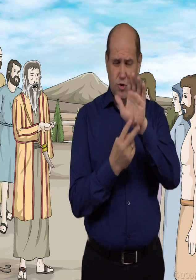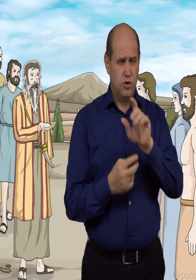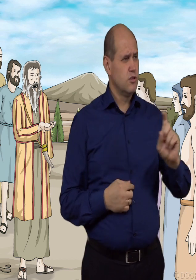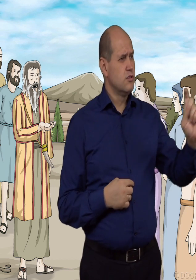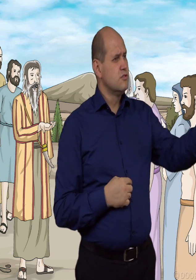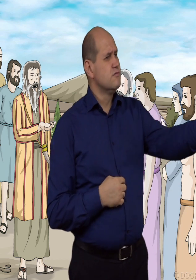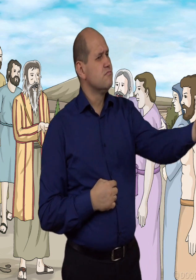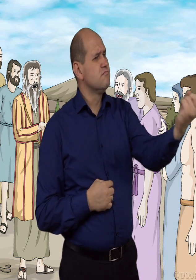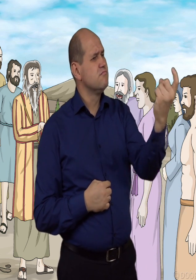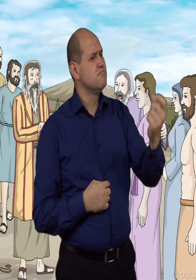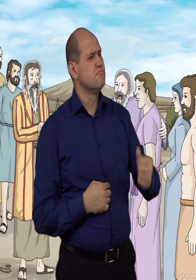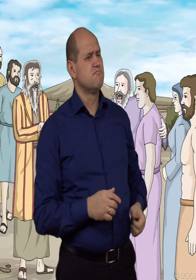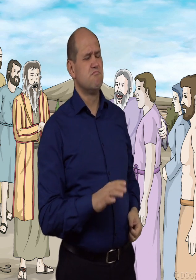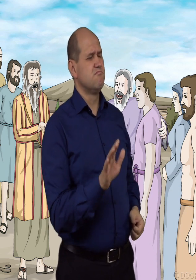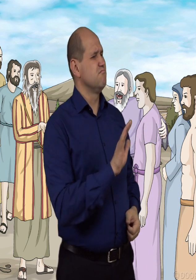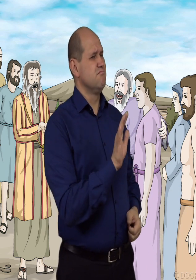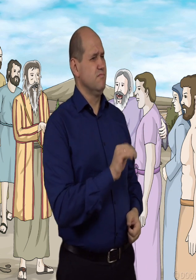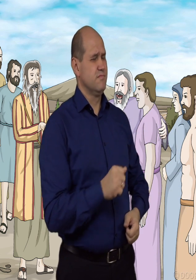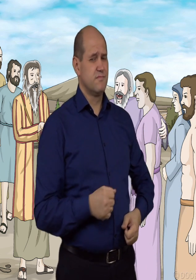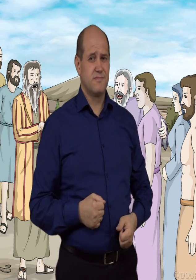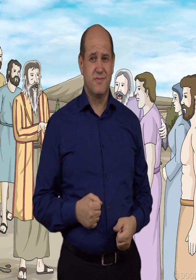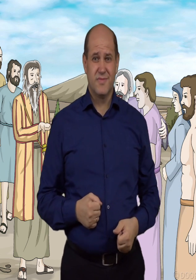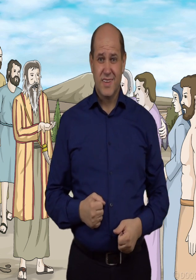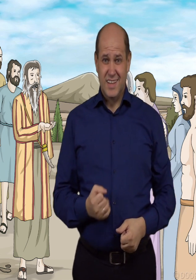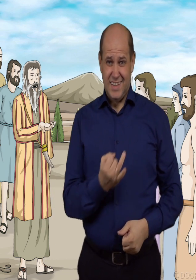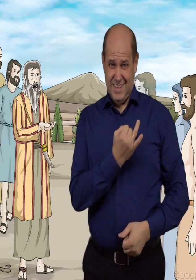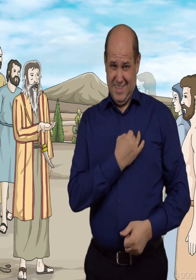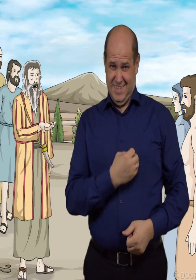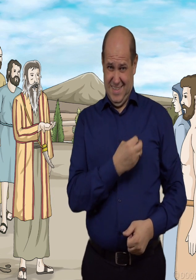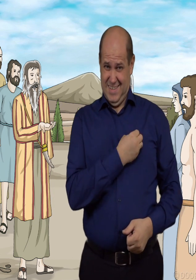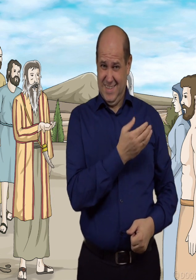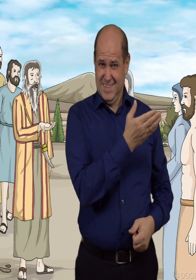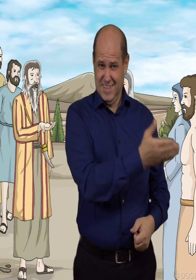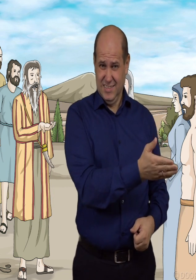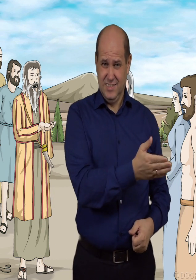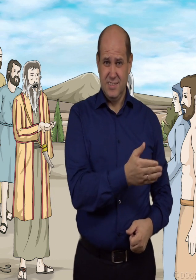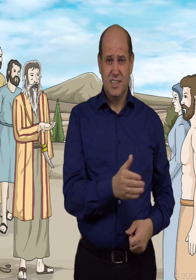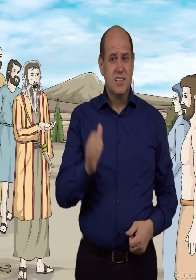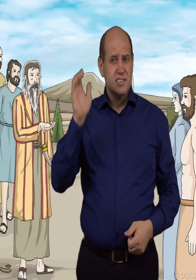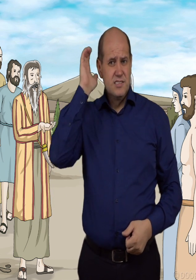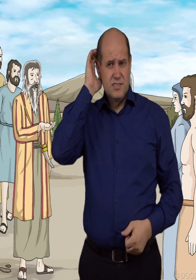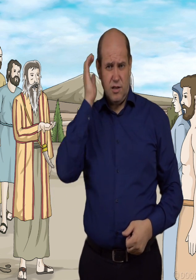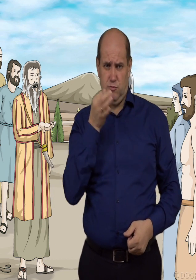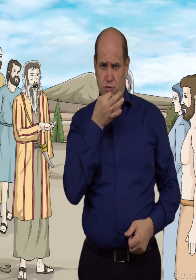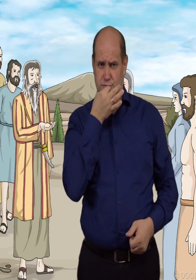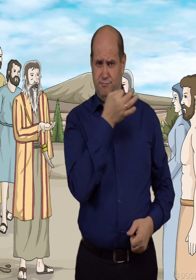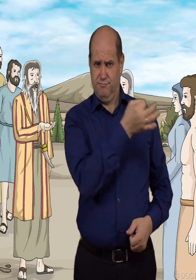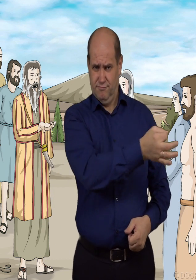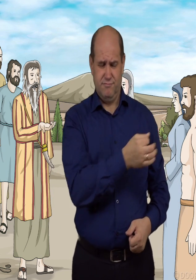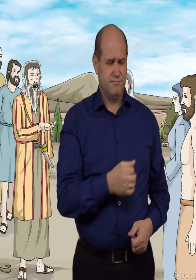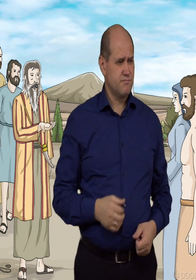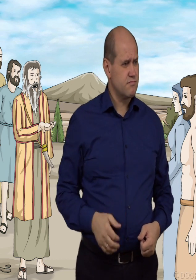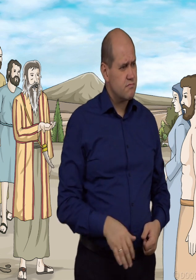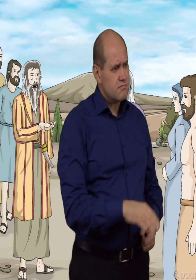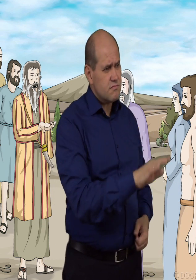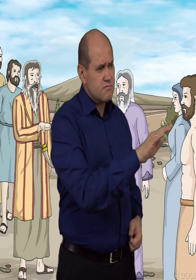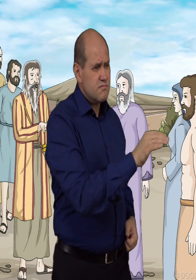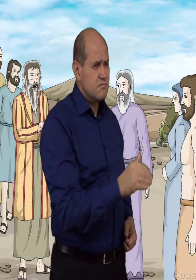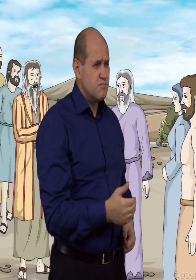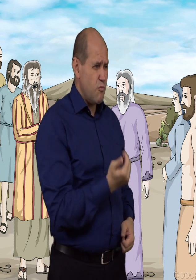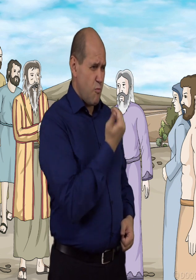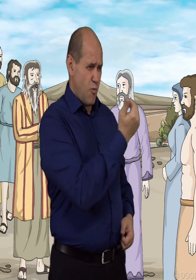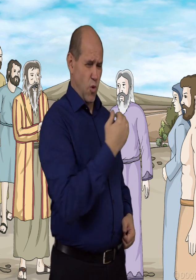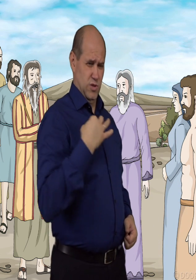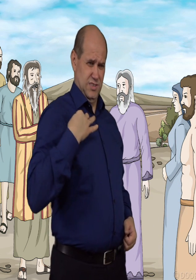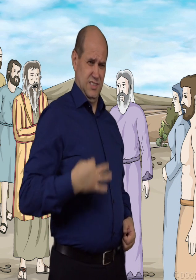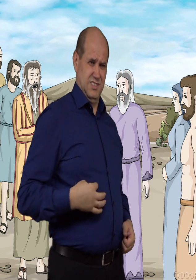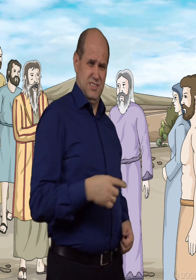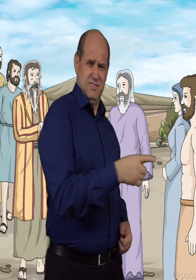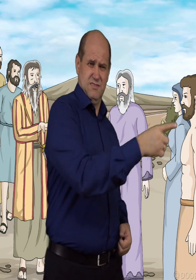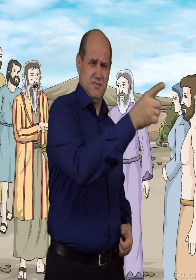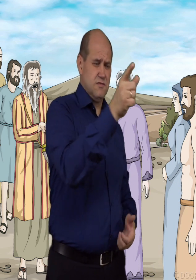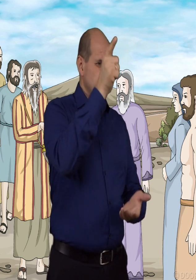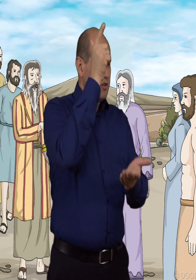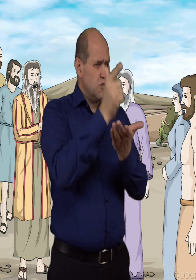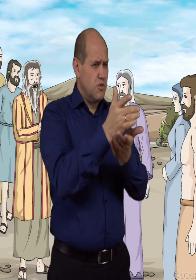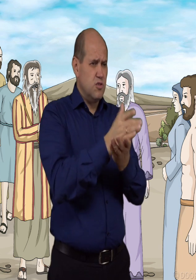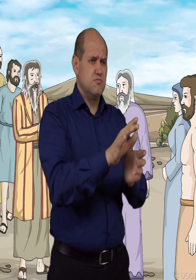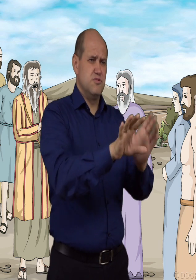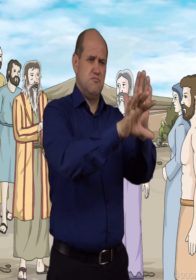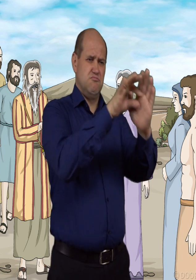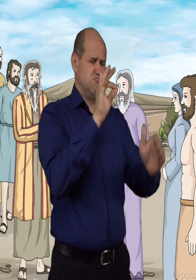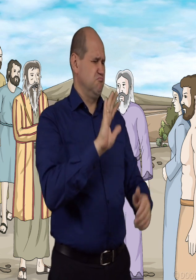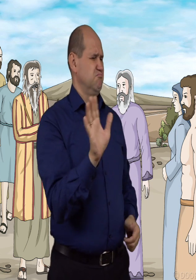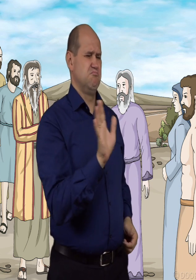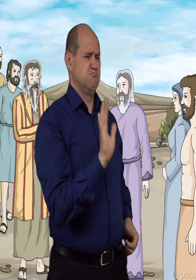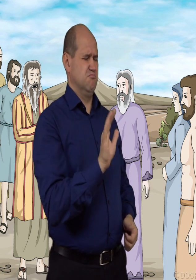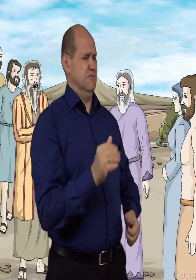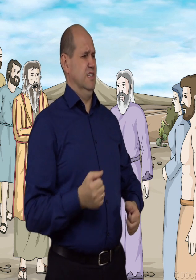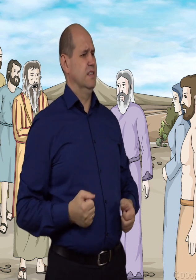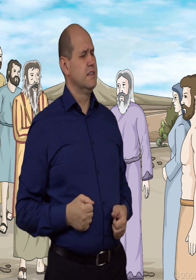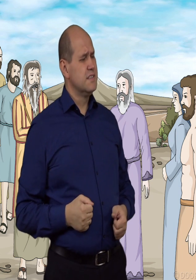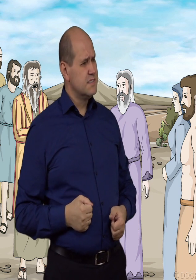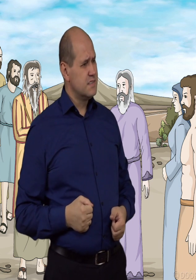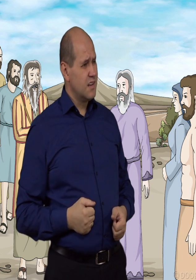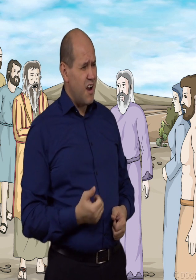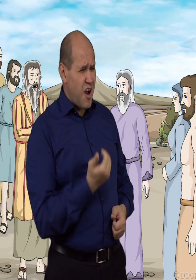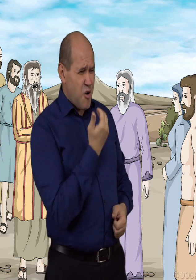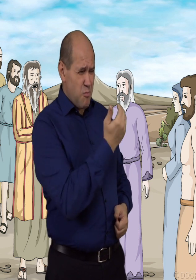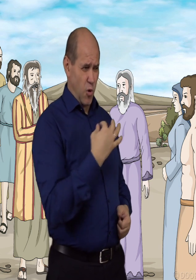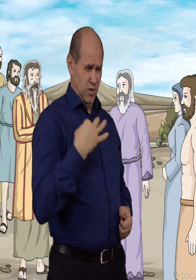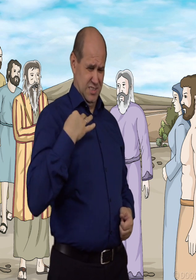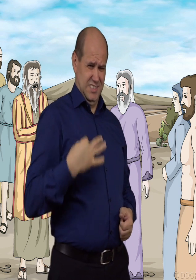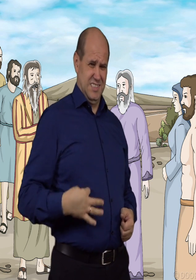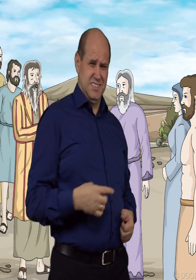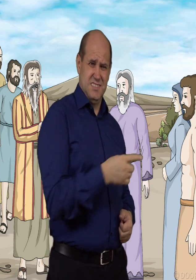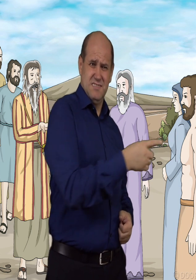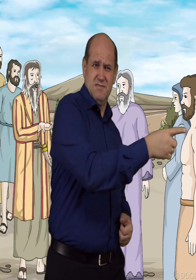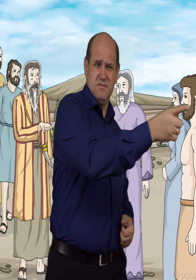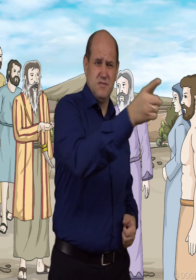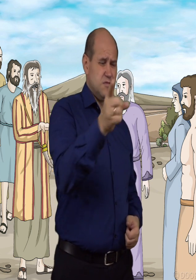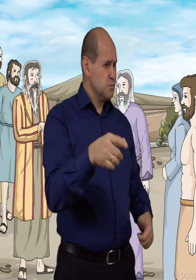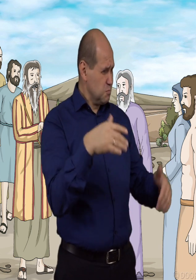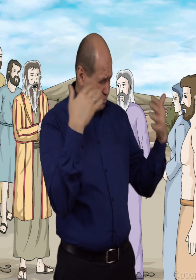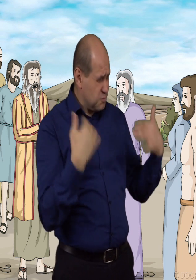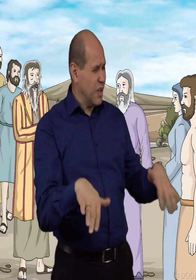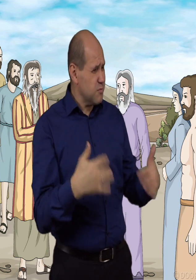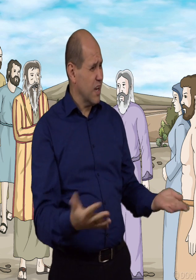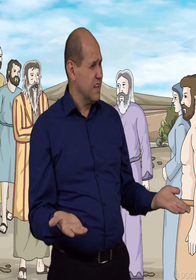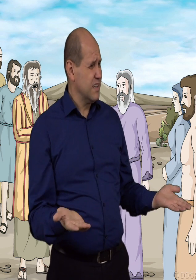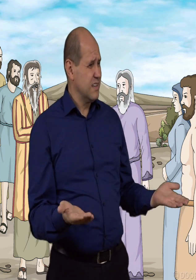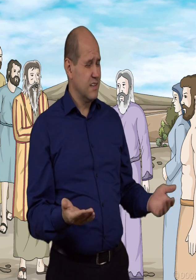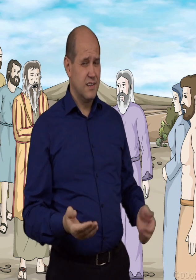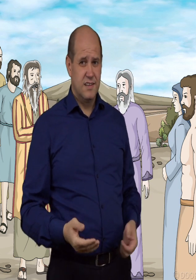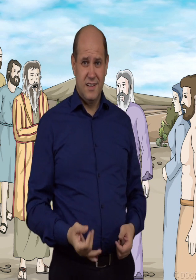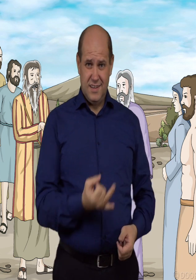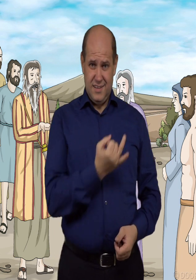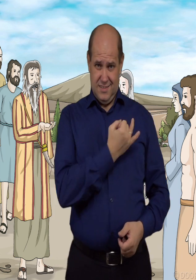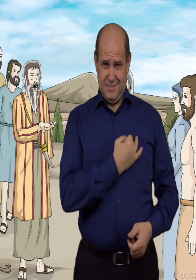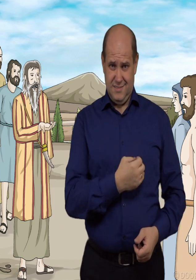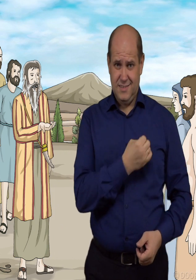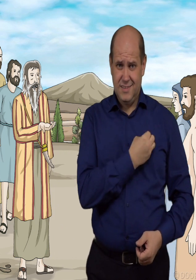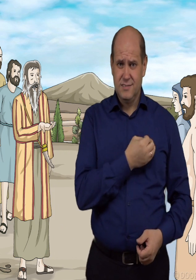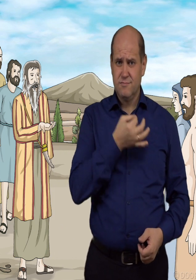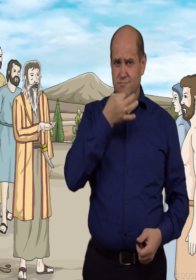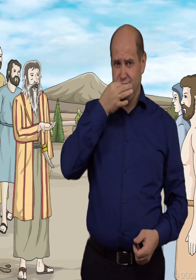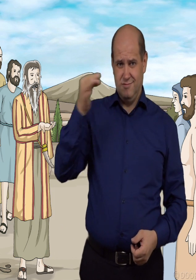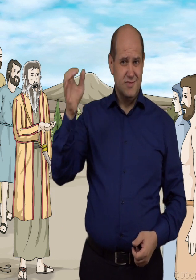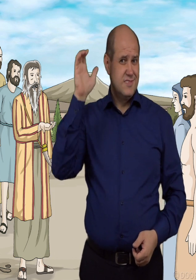And Samuel asked him, “Are these all the sons you have?”